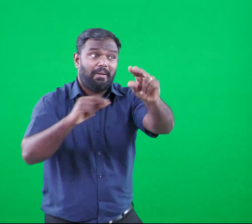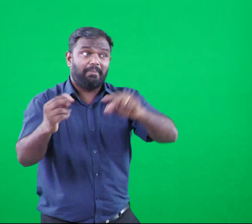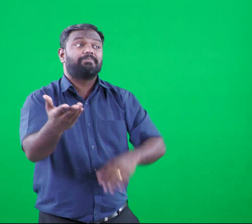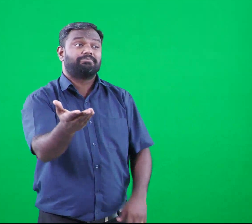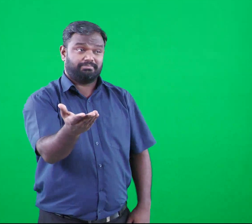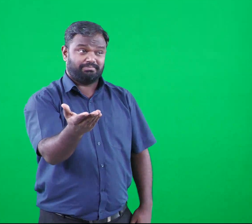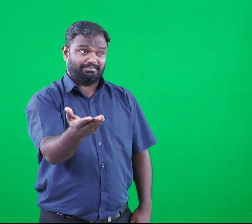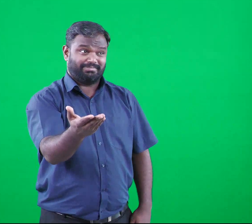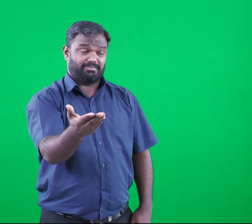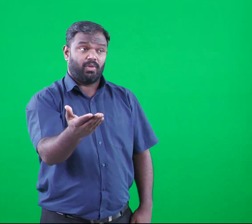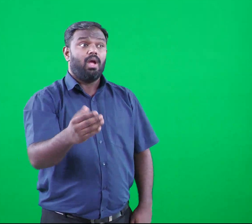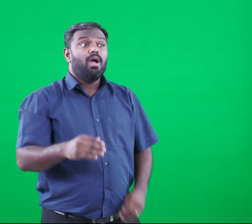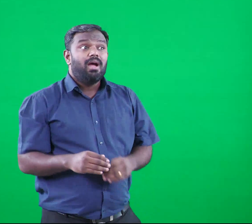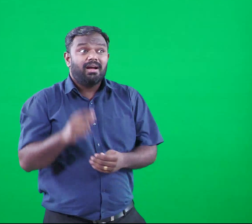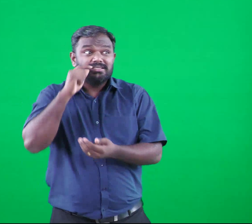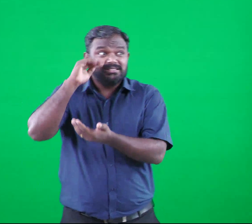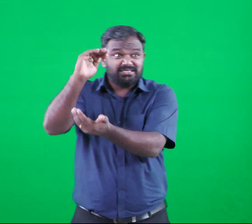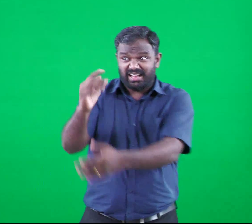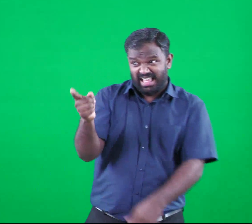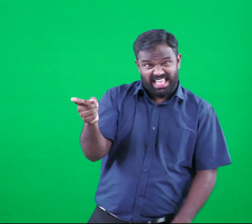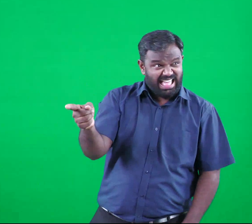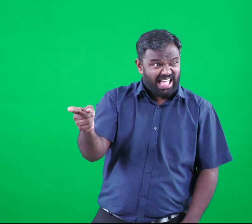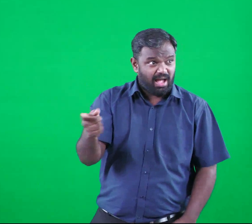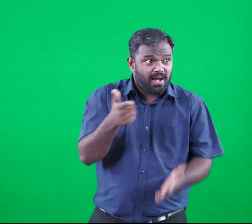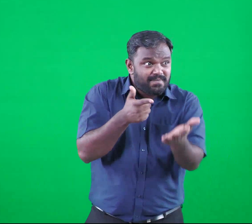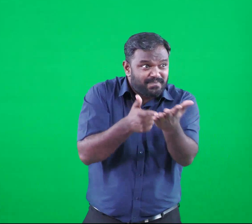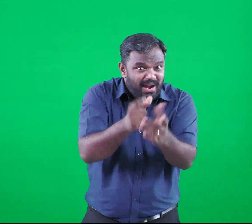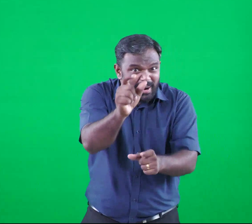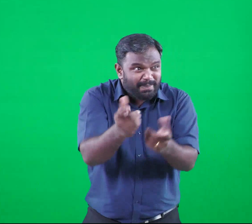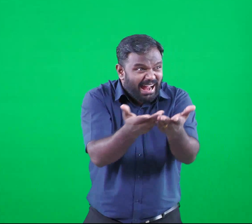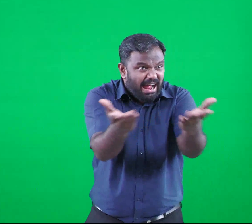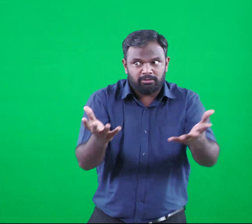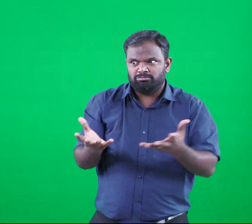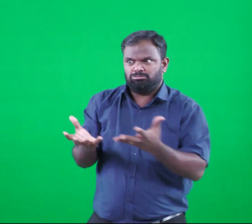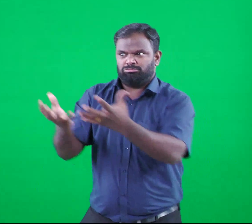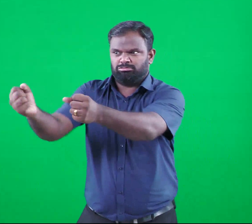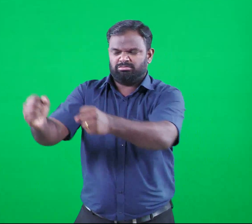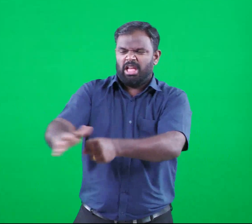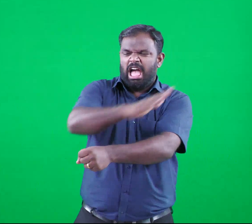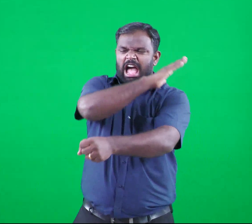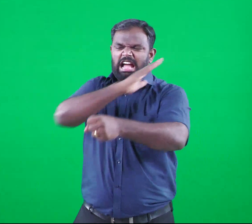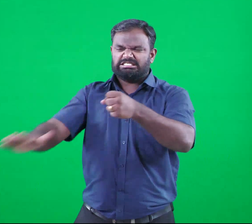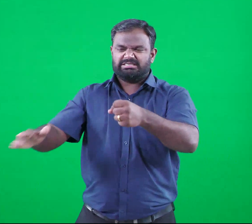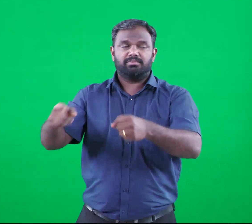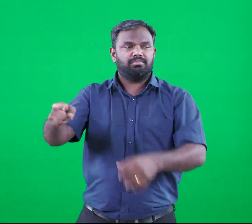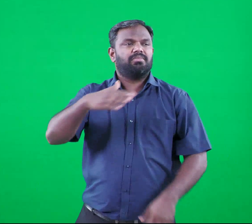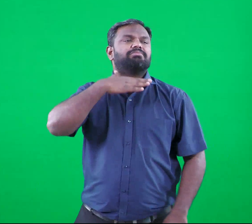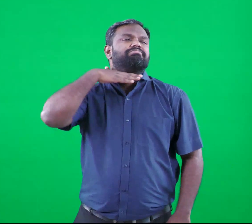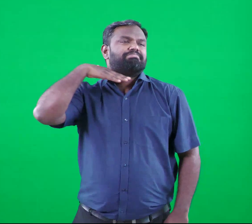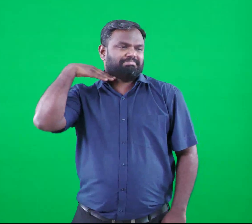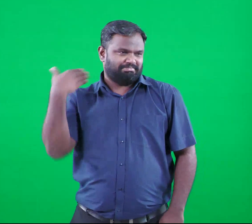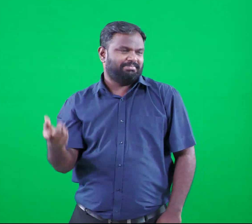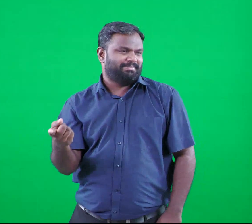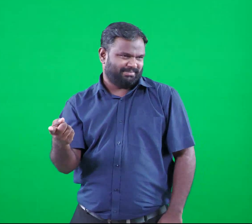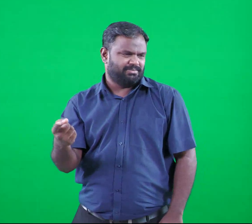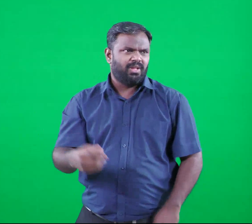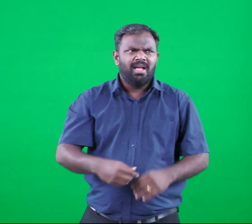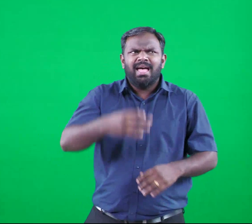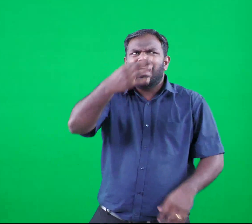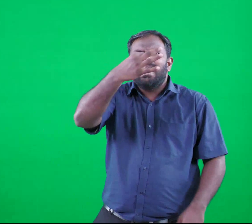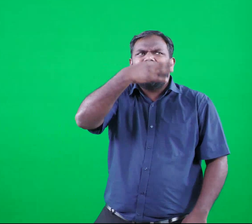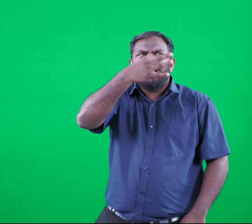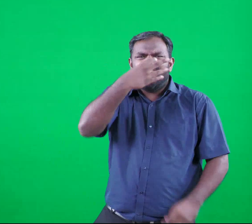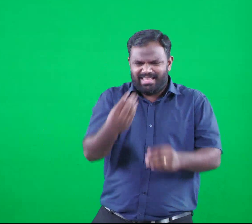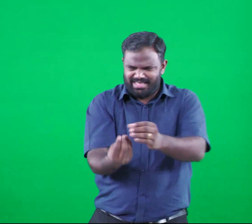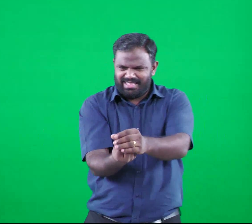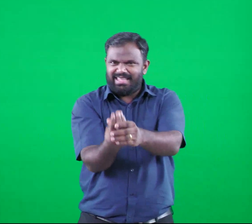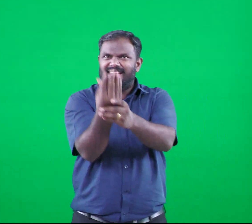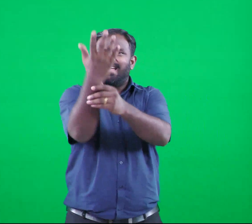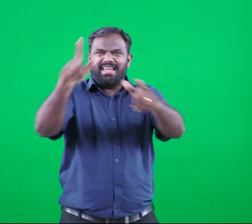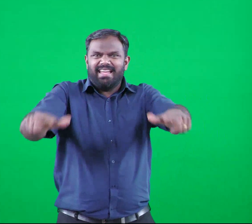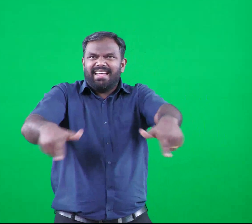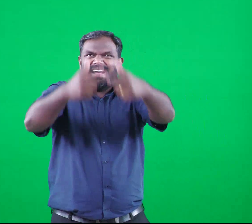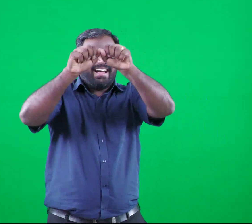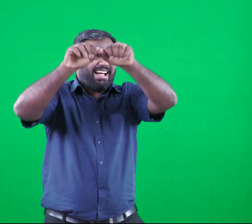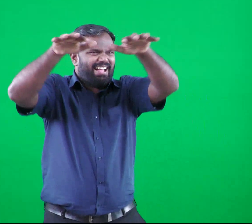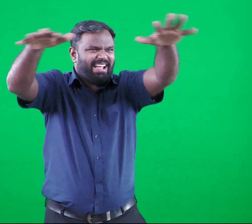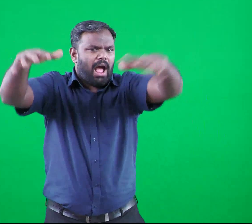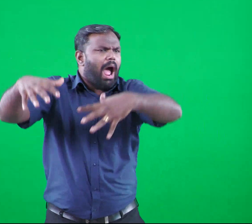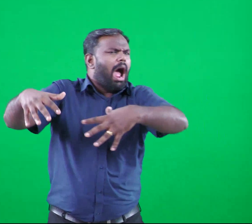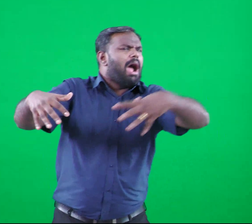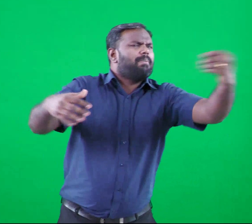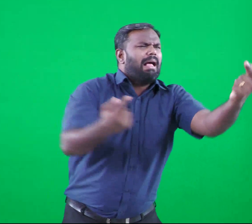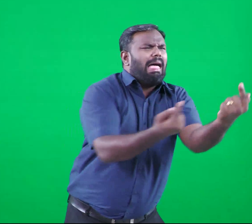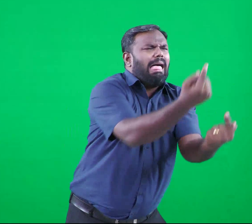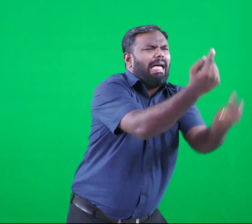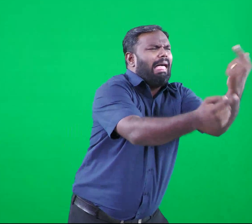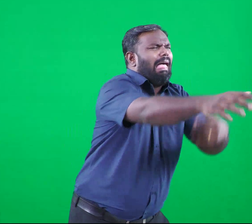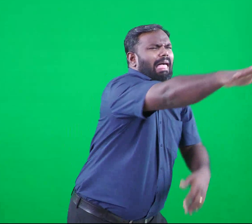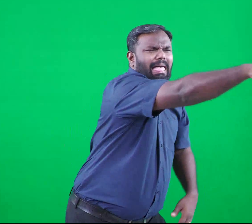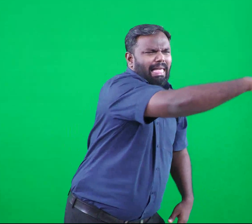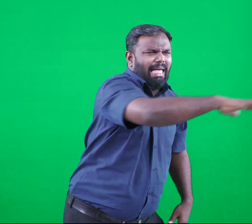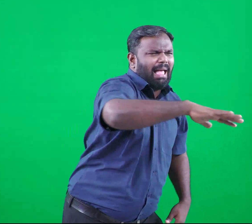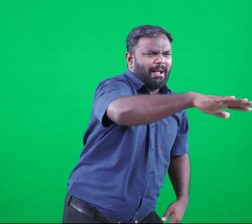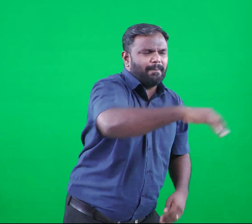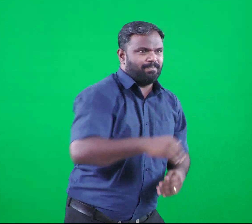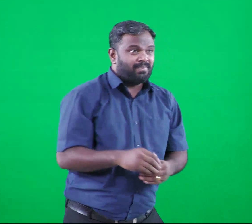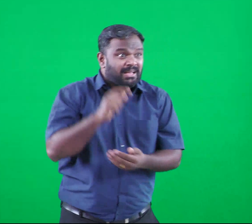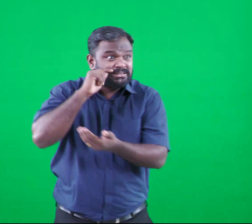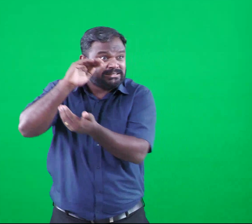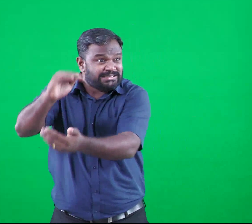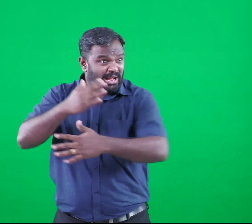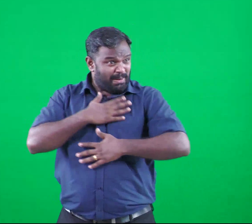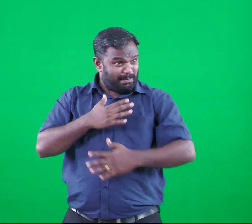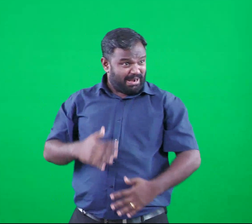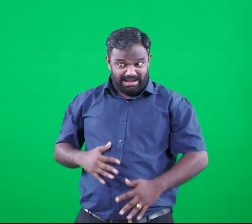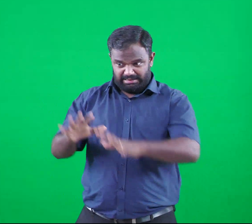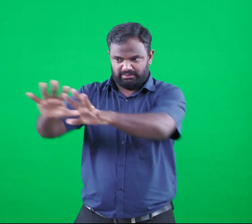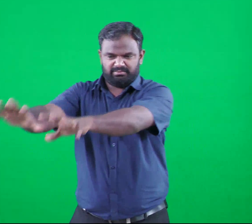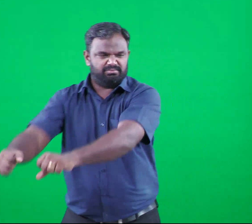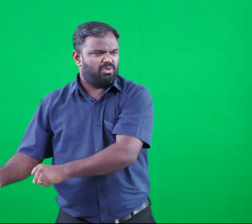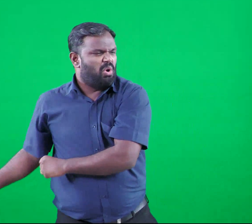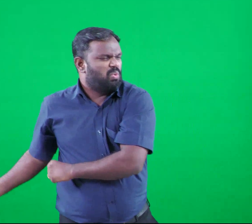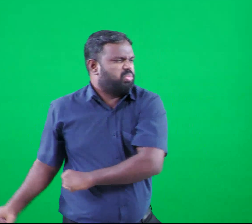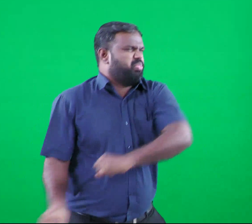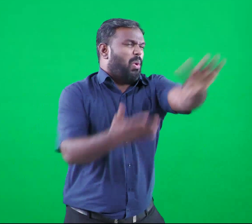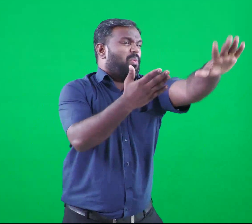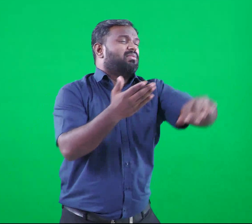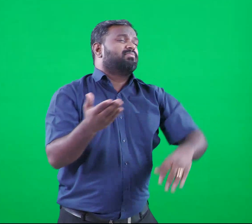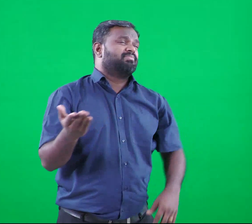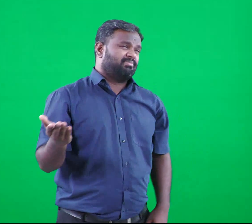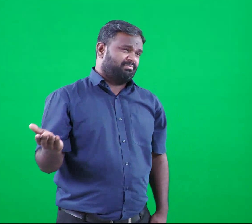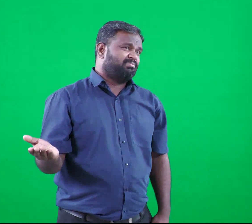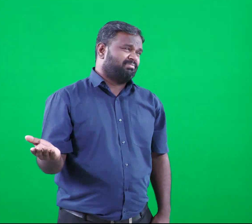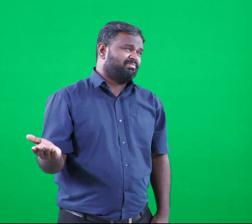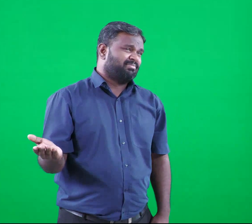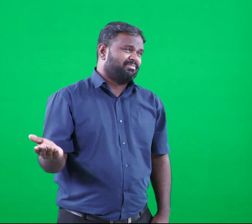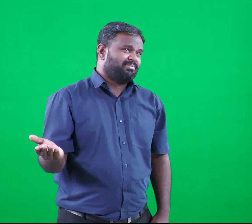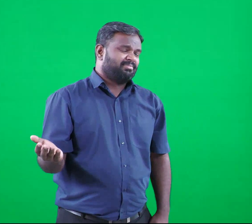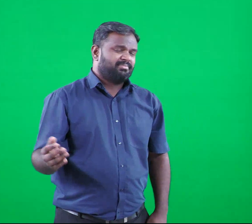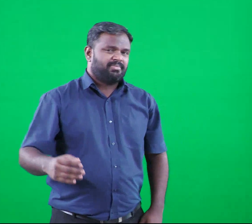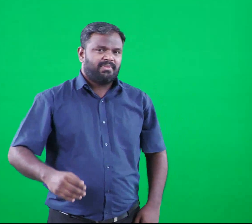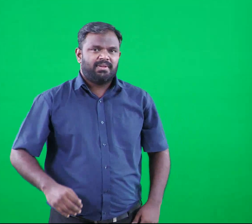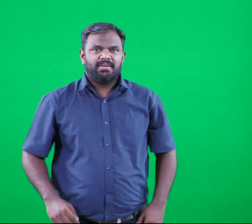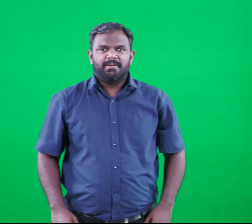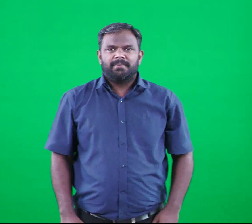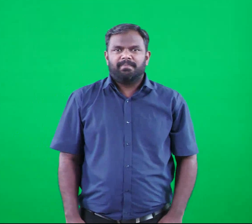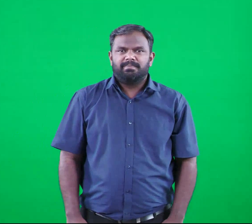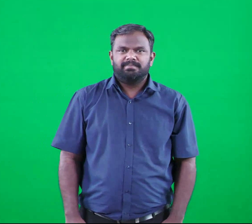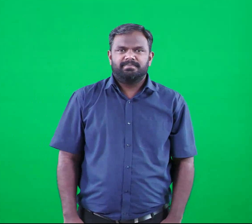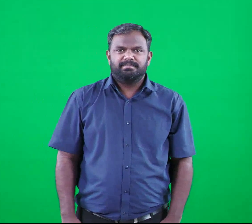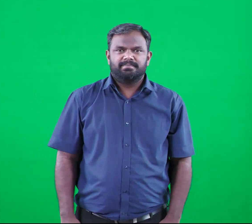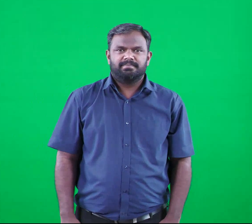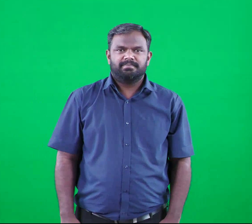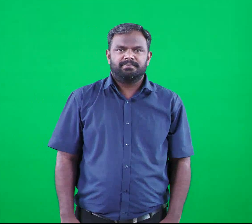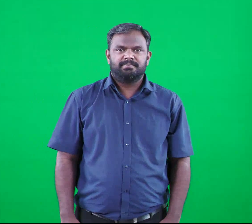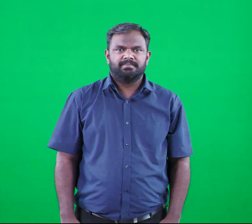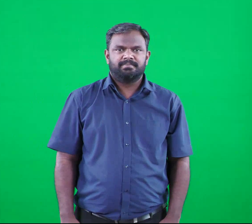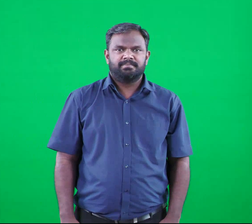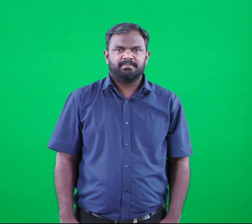So they seized the son, killed him, and threw him out of the vineyard.